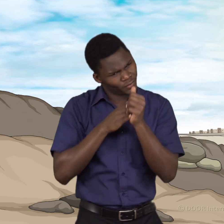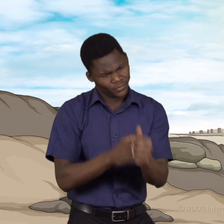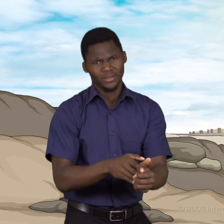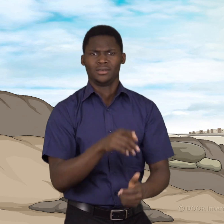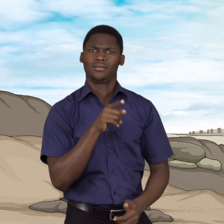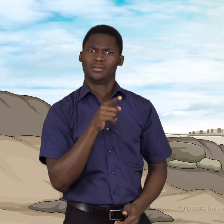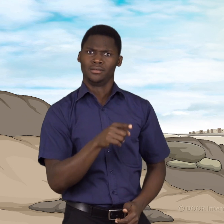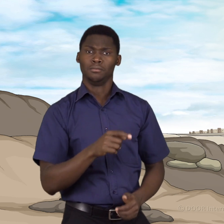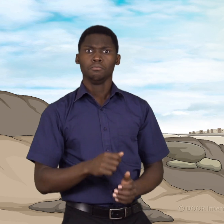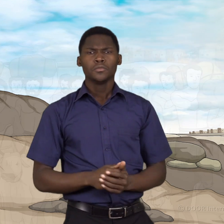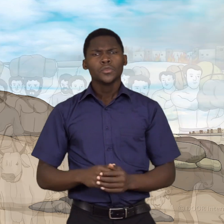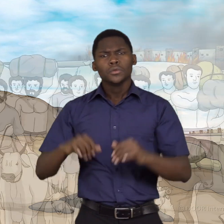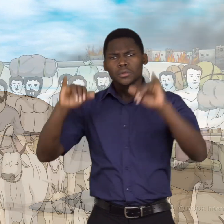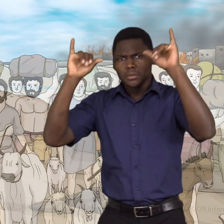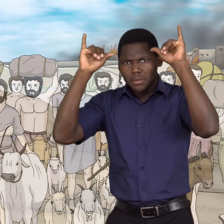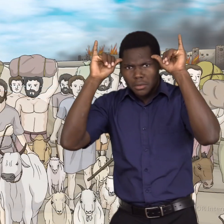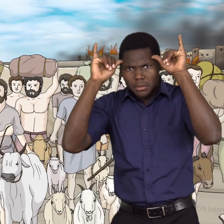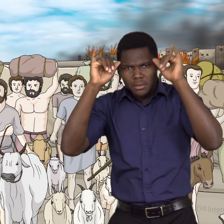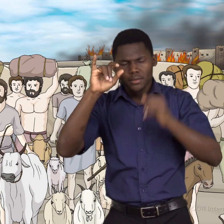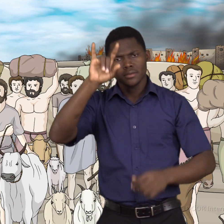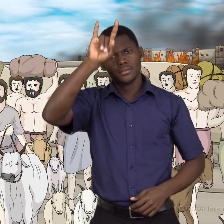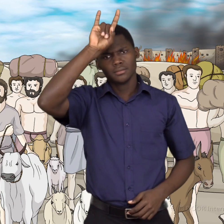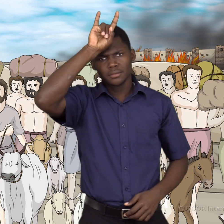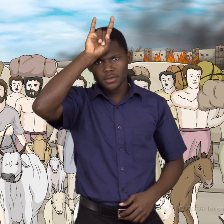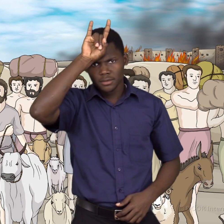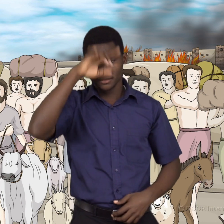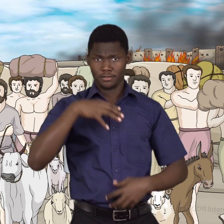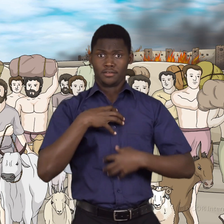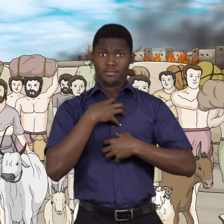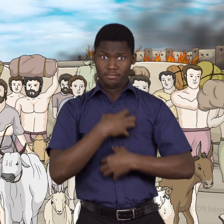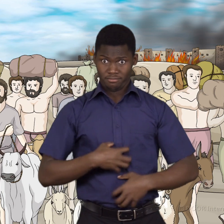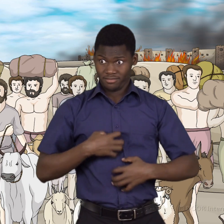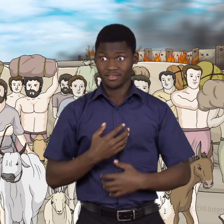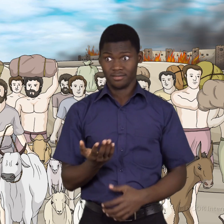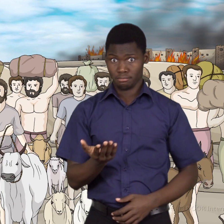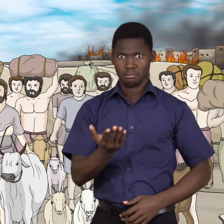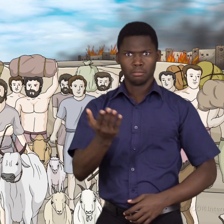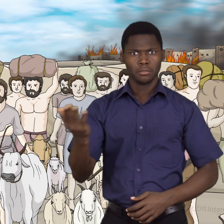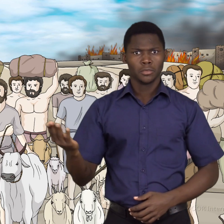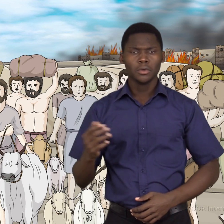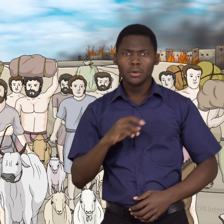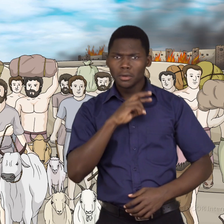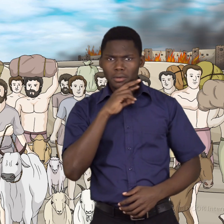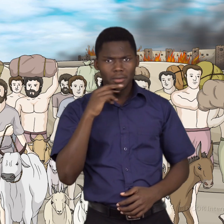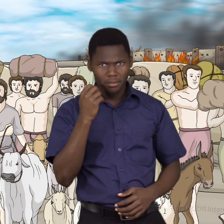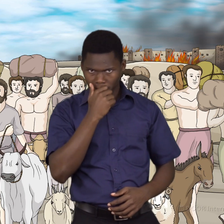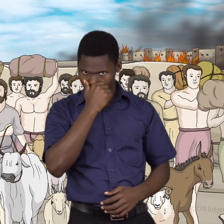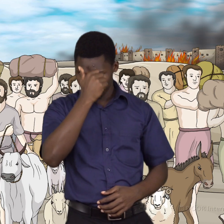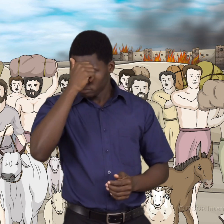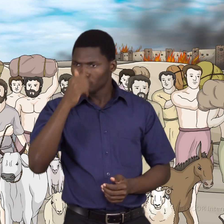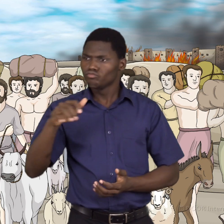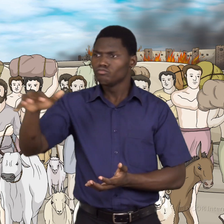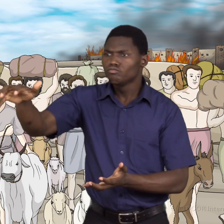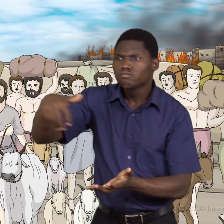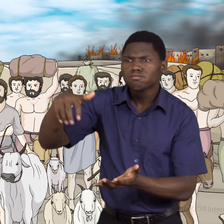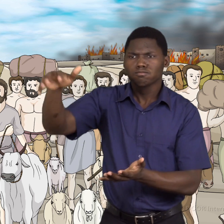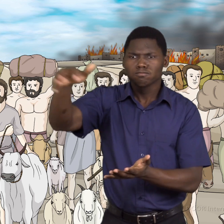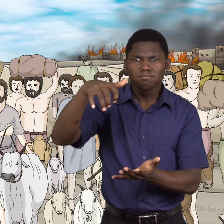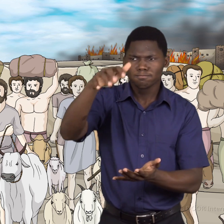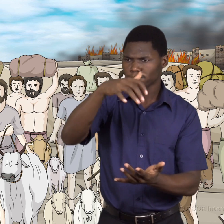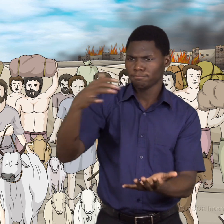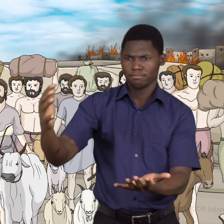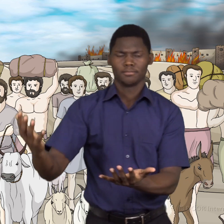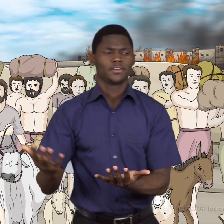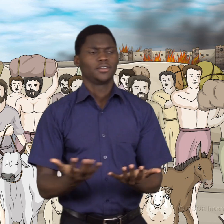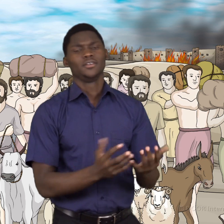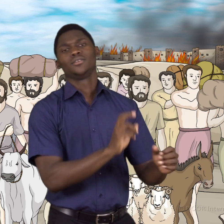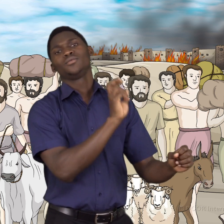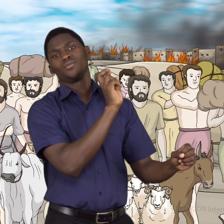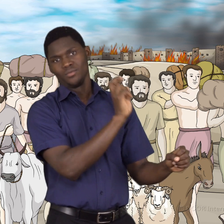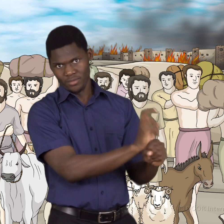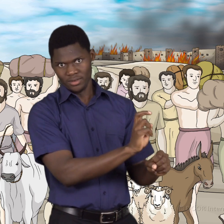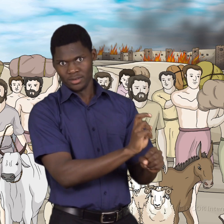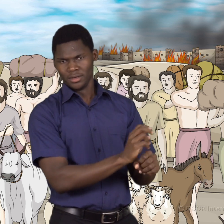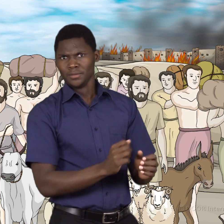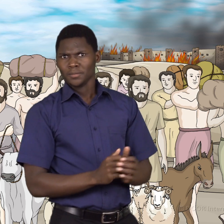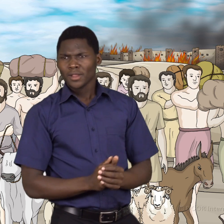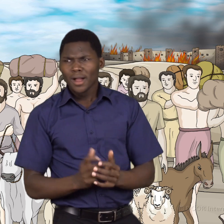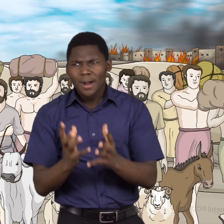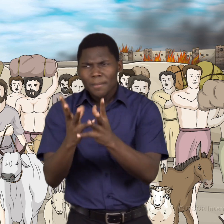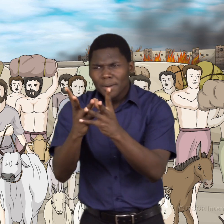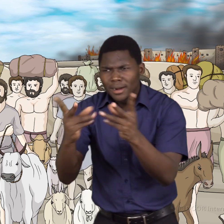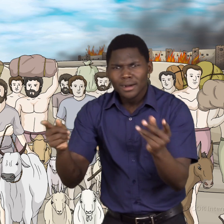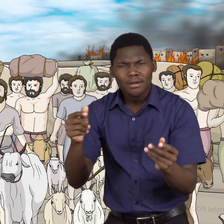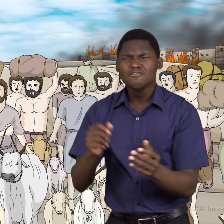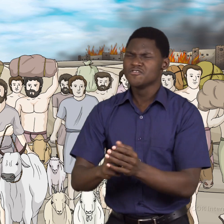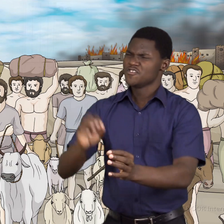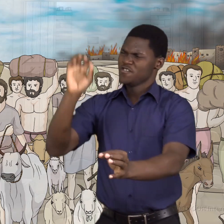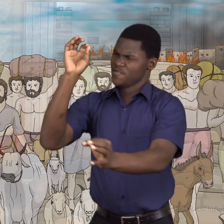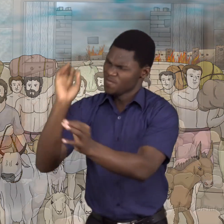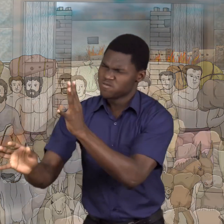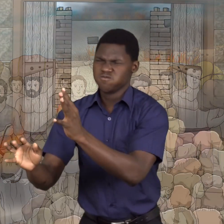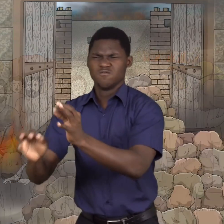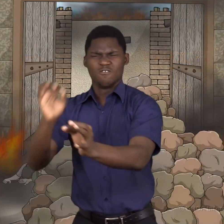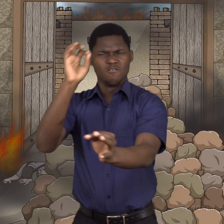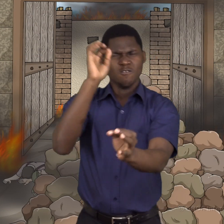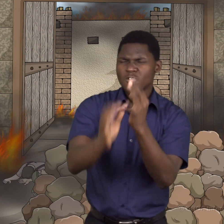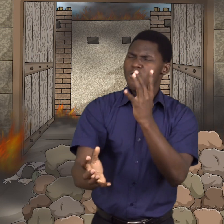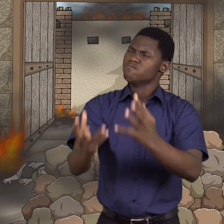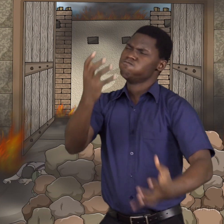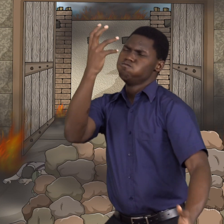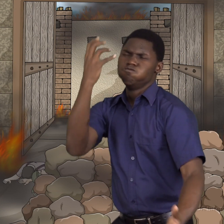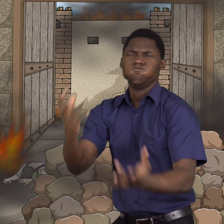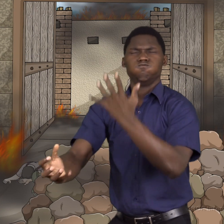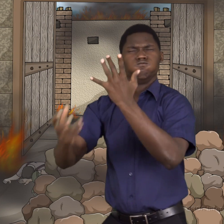Israel took for themselves only the cattle and plunder of that city, as the LORD had commanded Joshua.